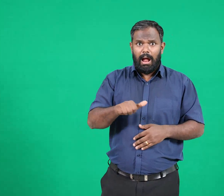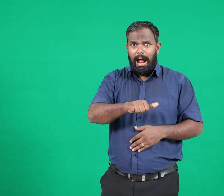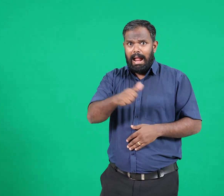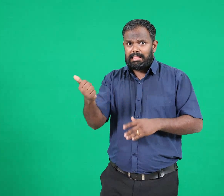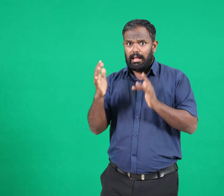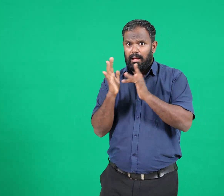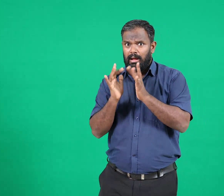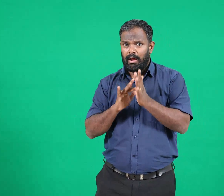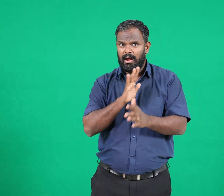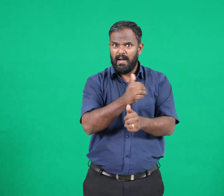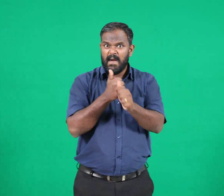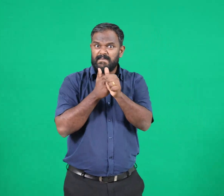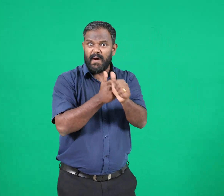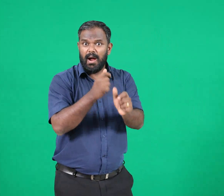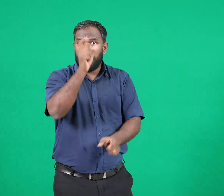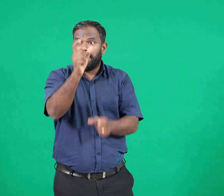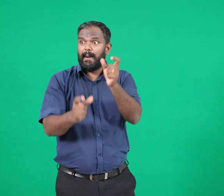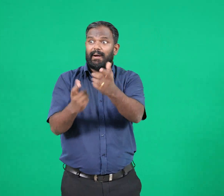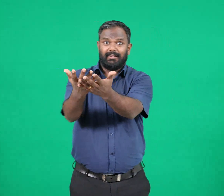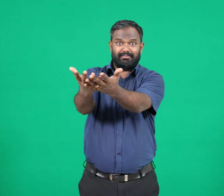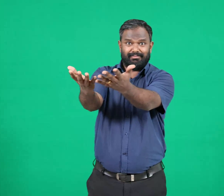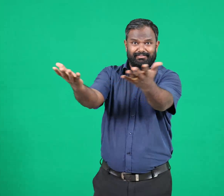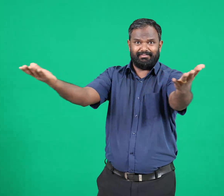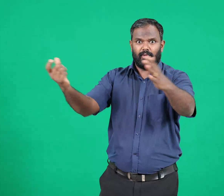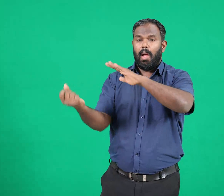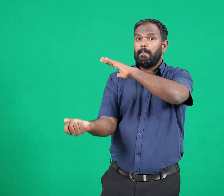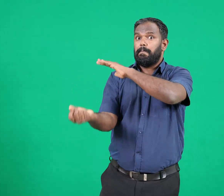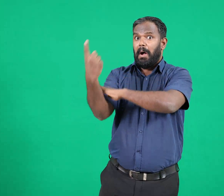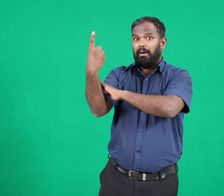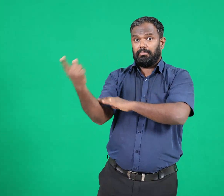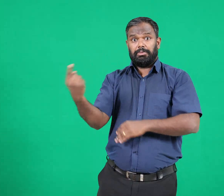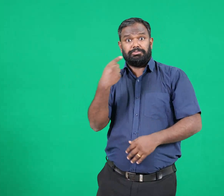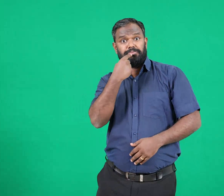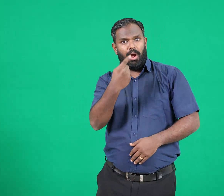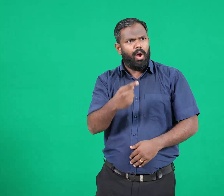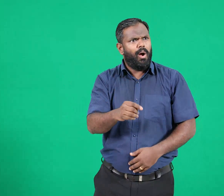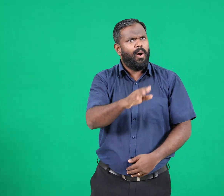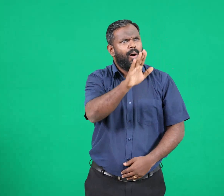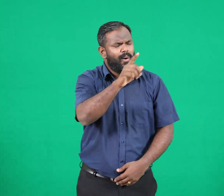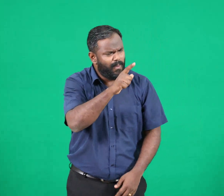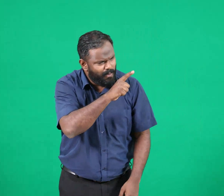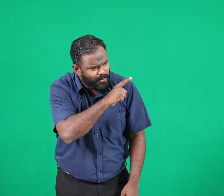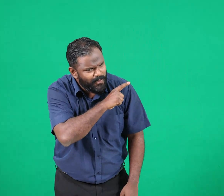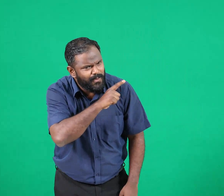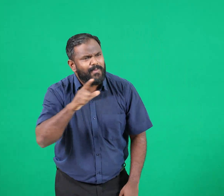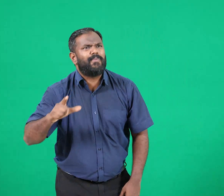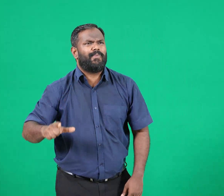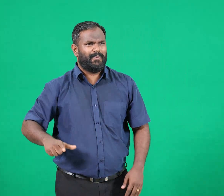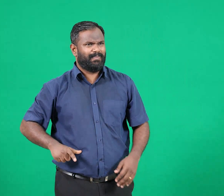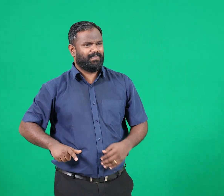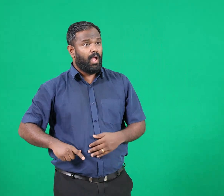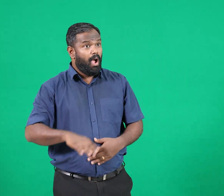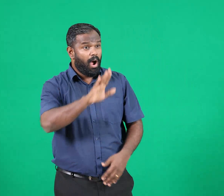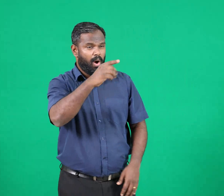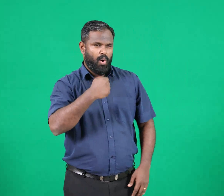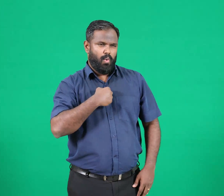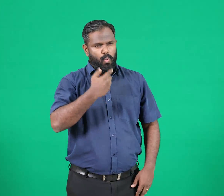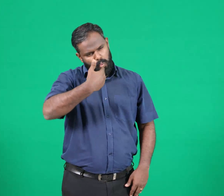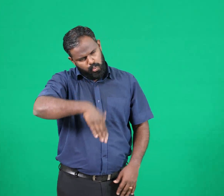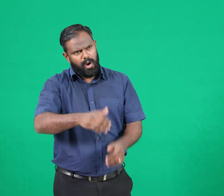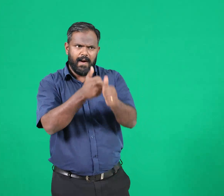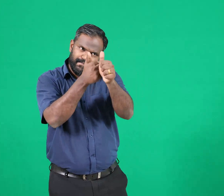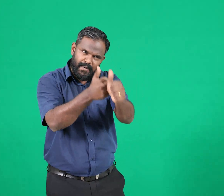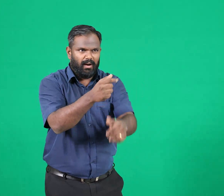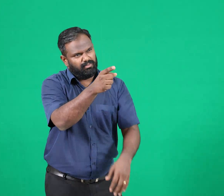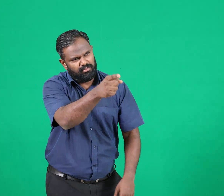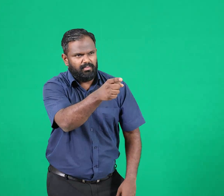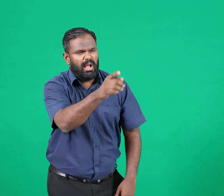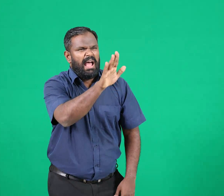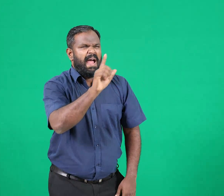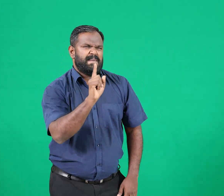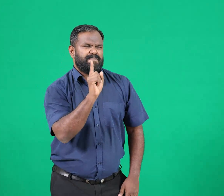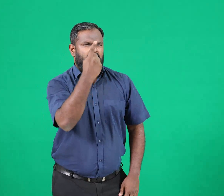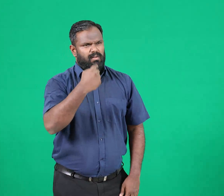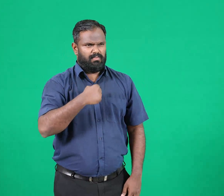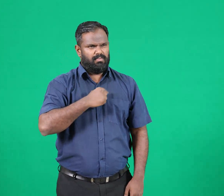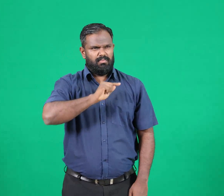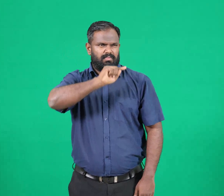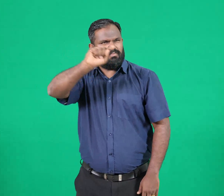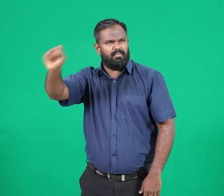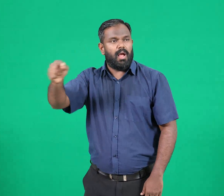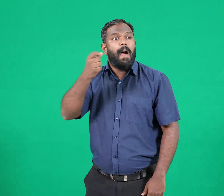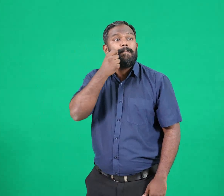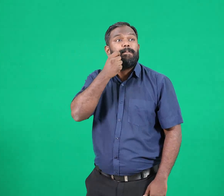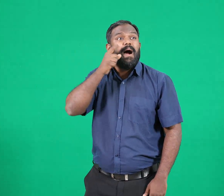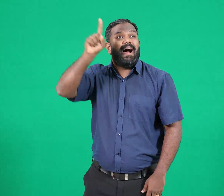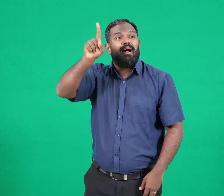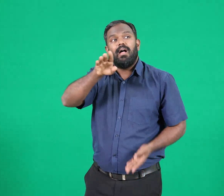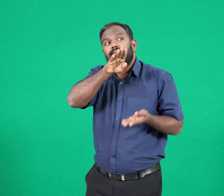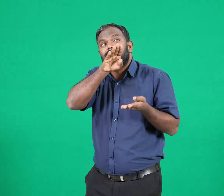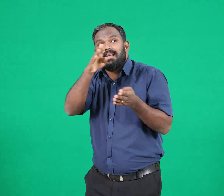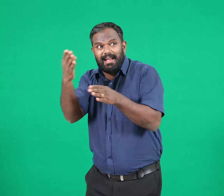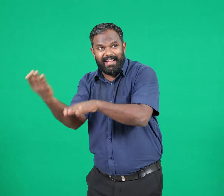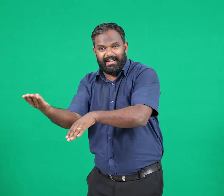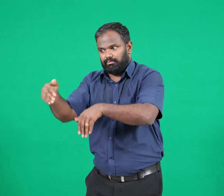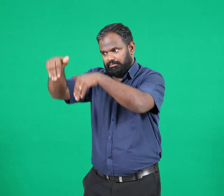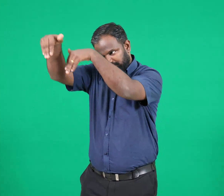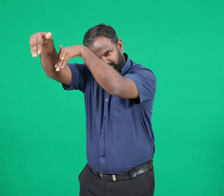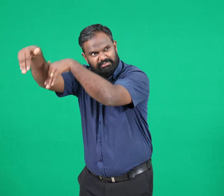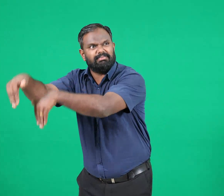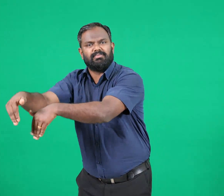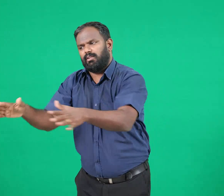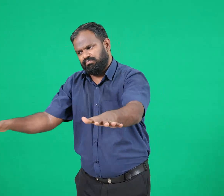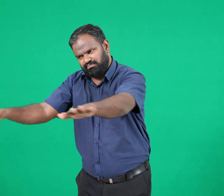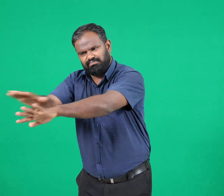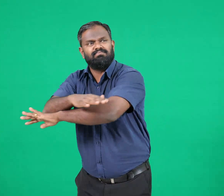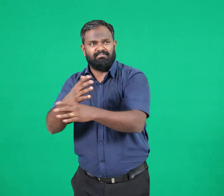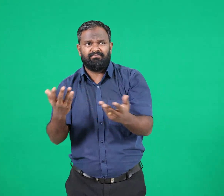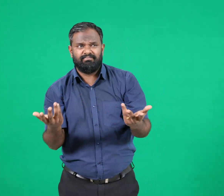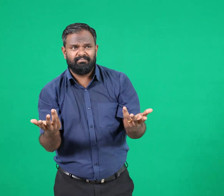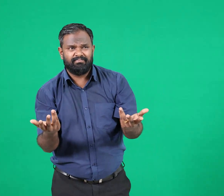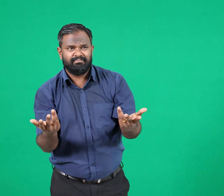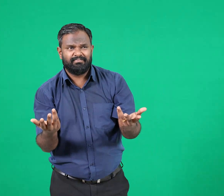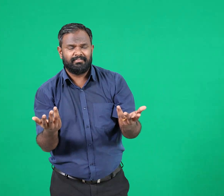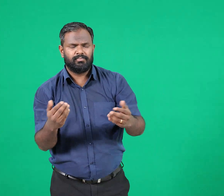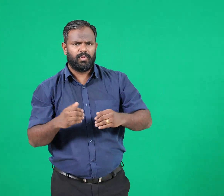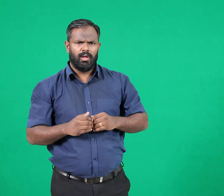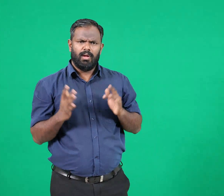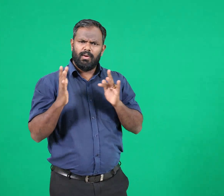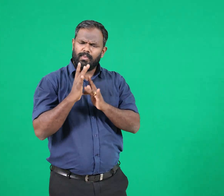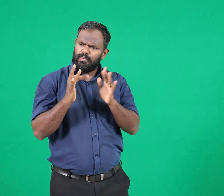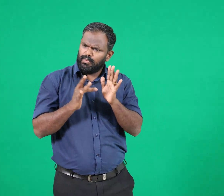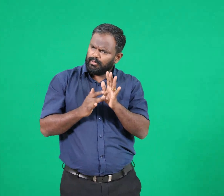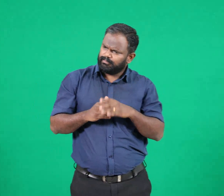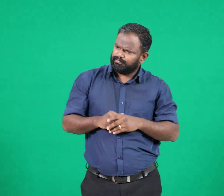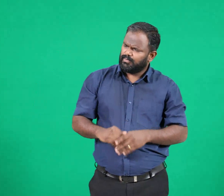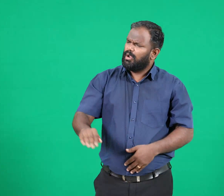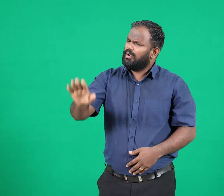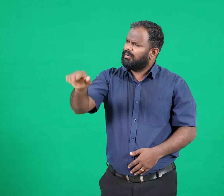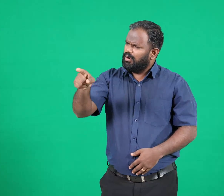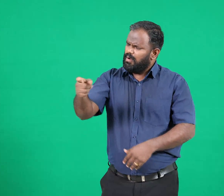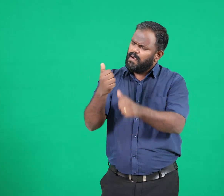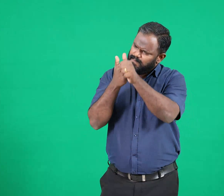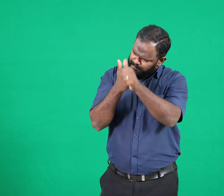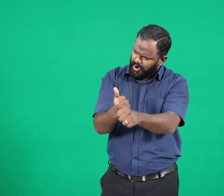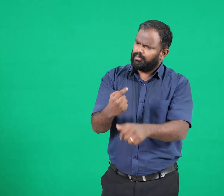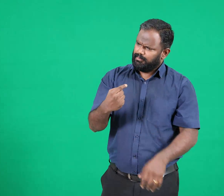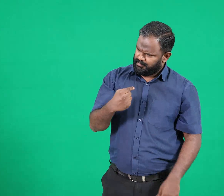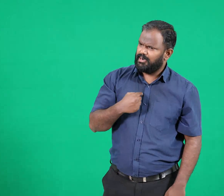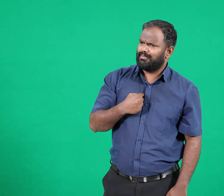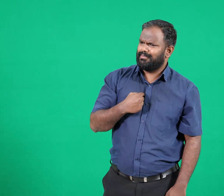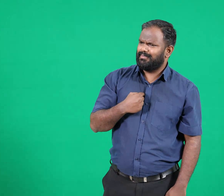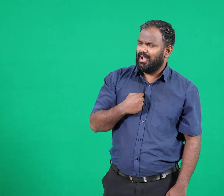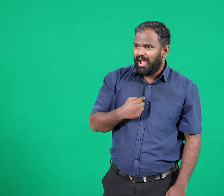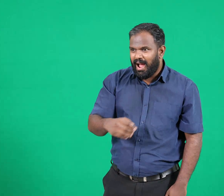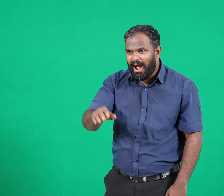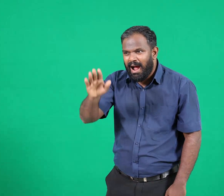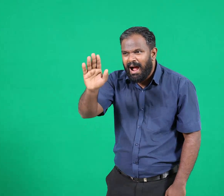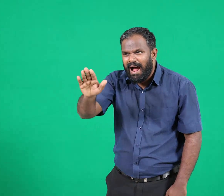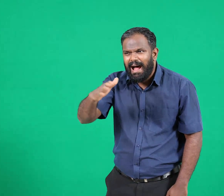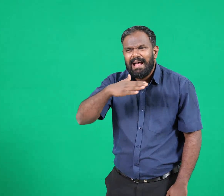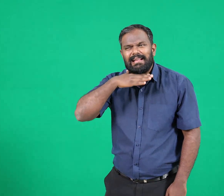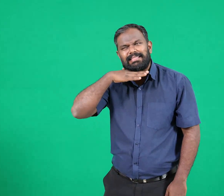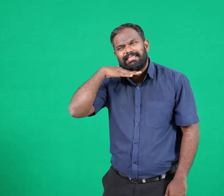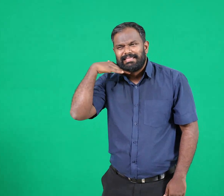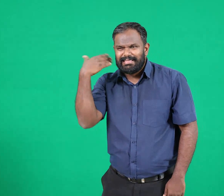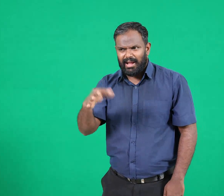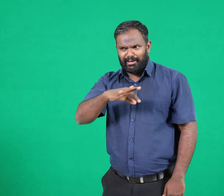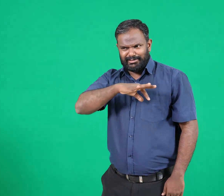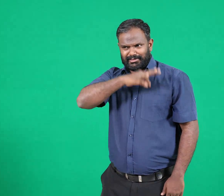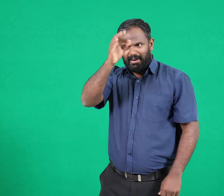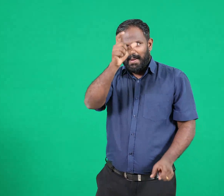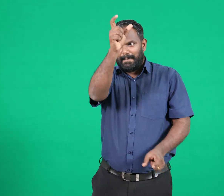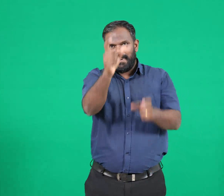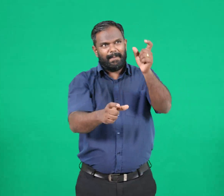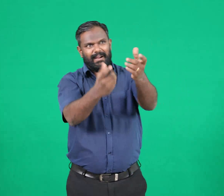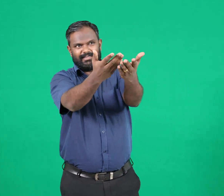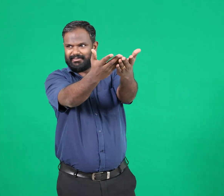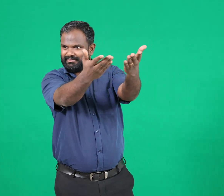Another of His disciples requested, "Lord, first let me go and bury my father."